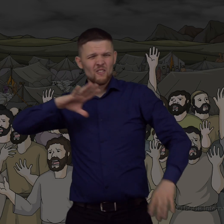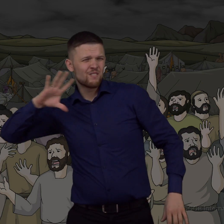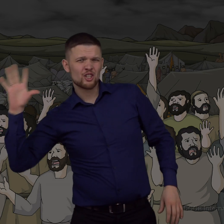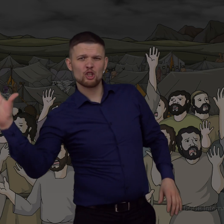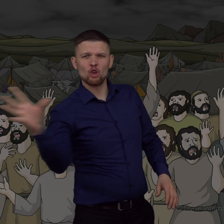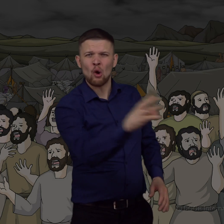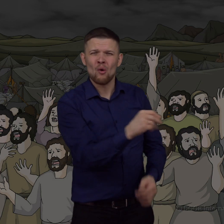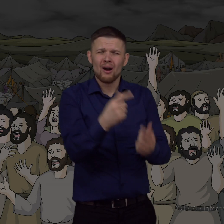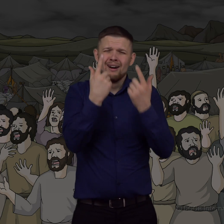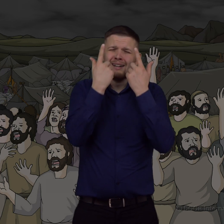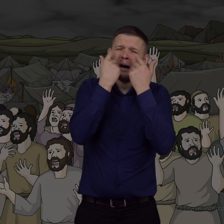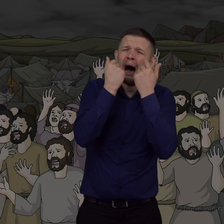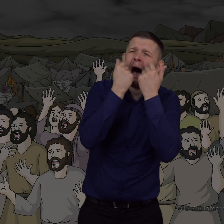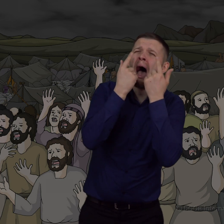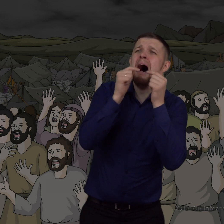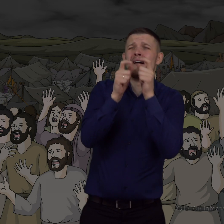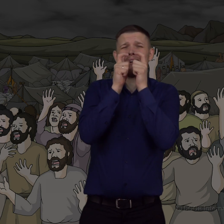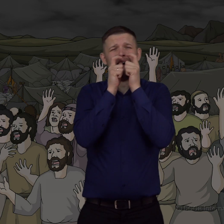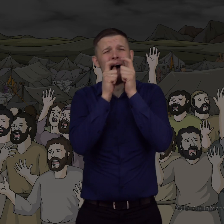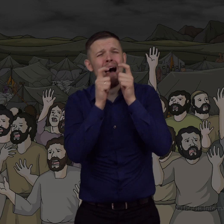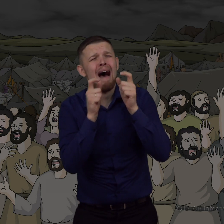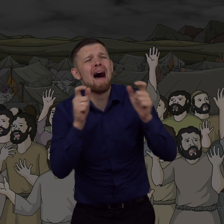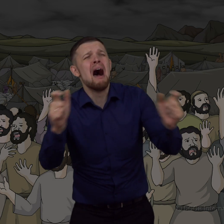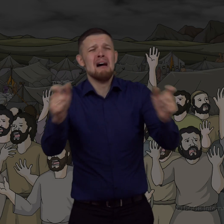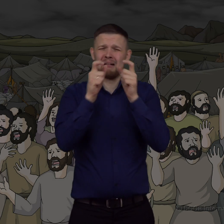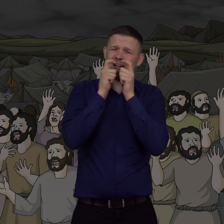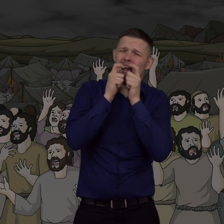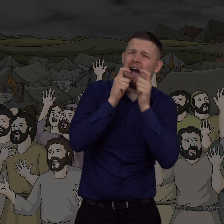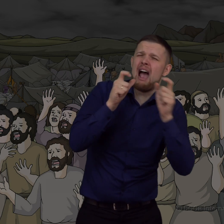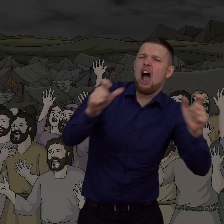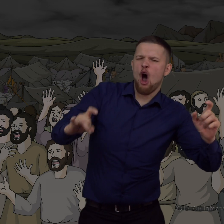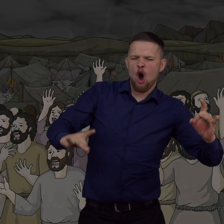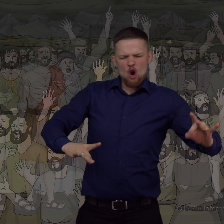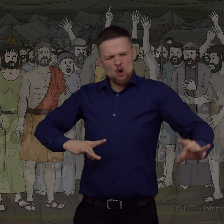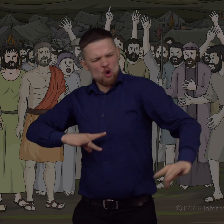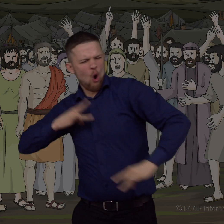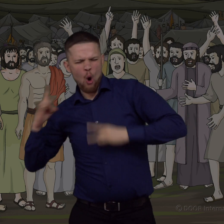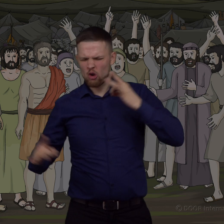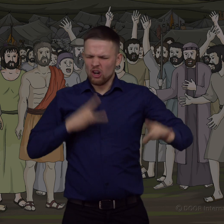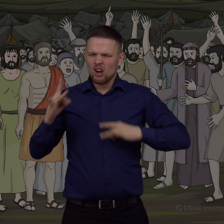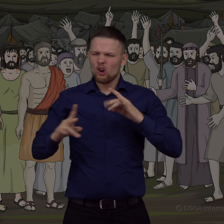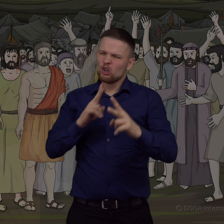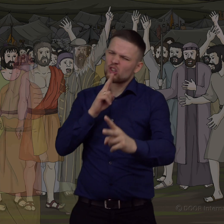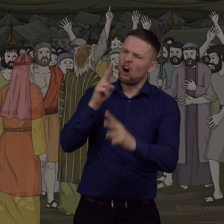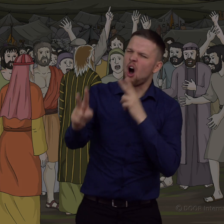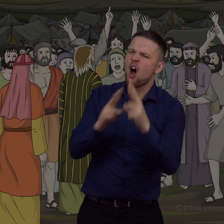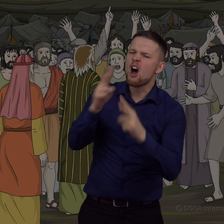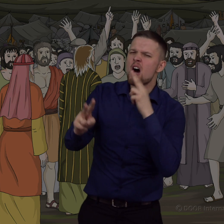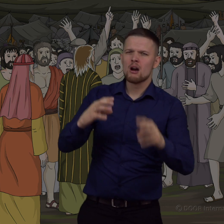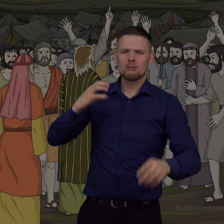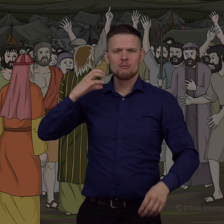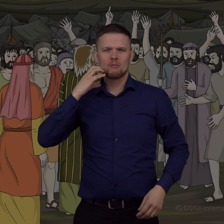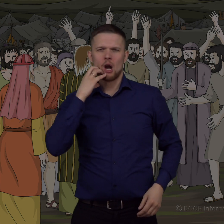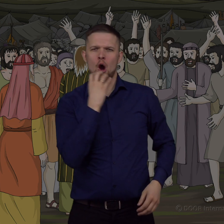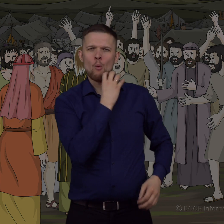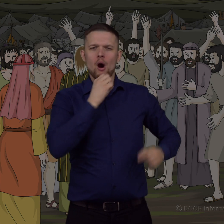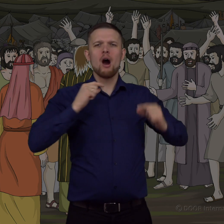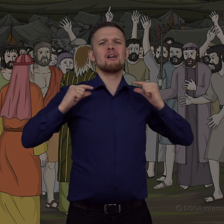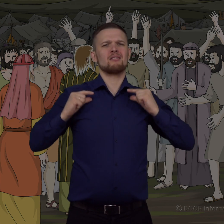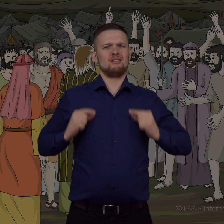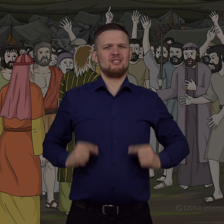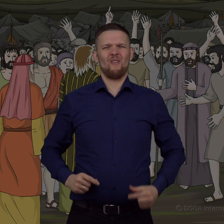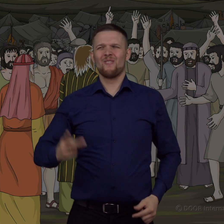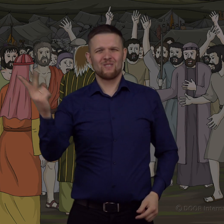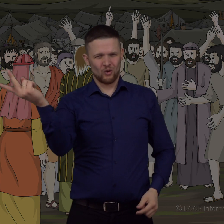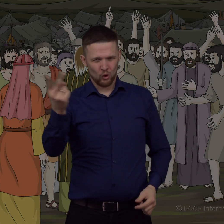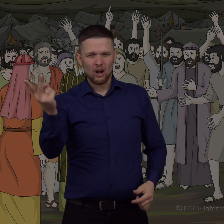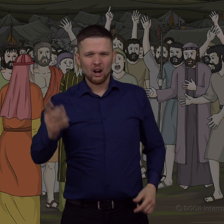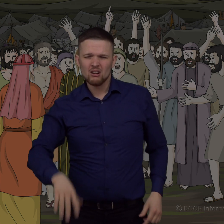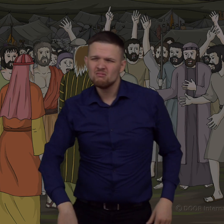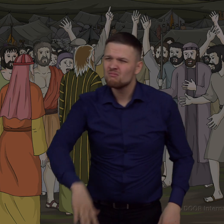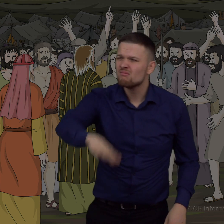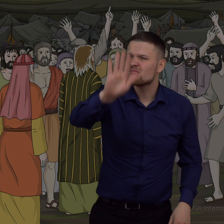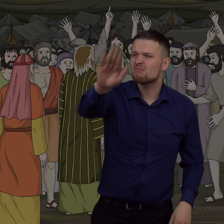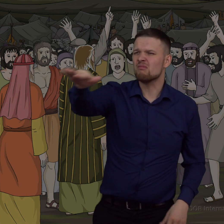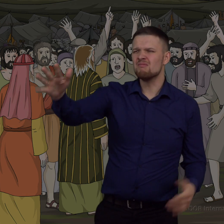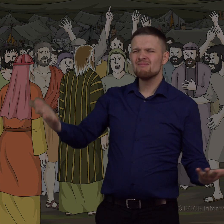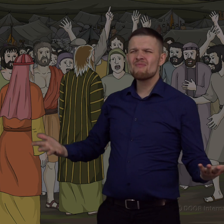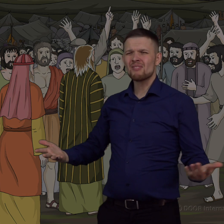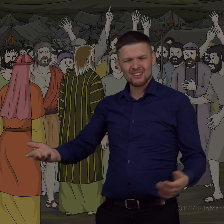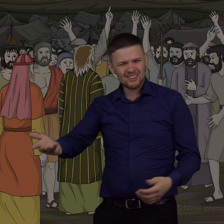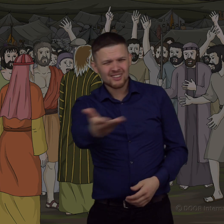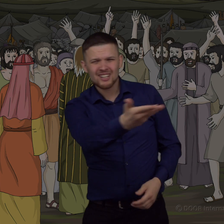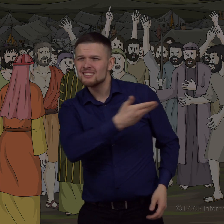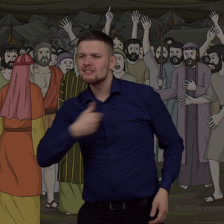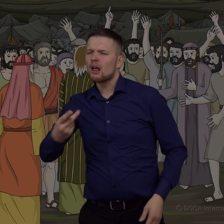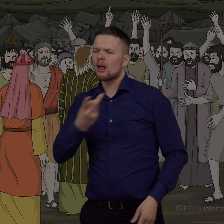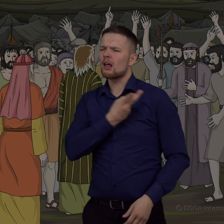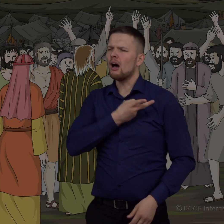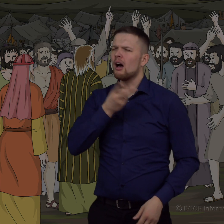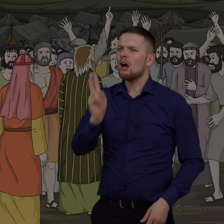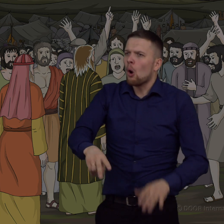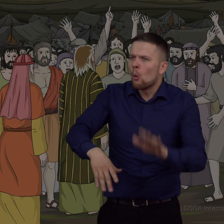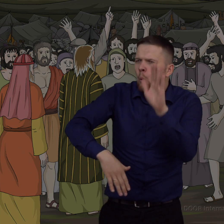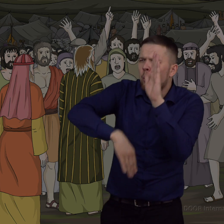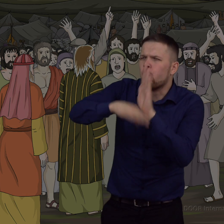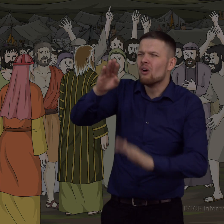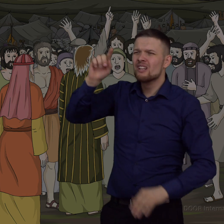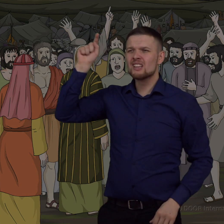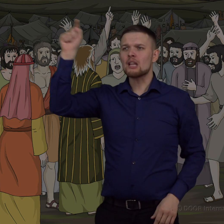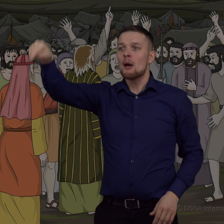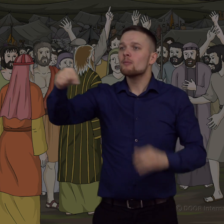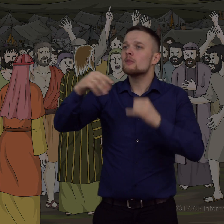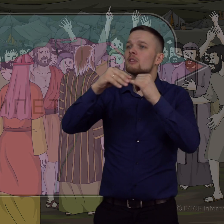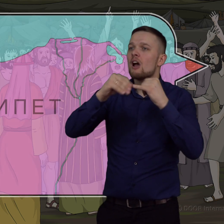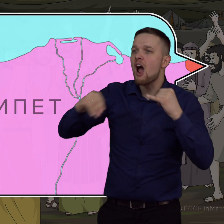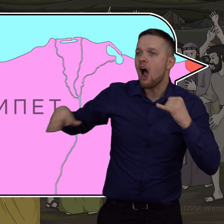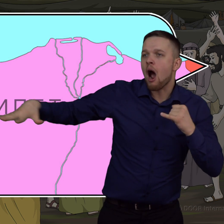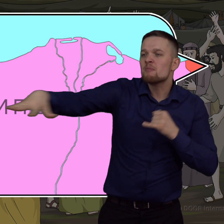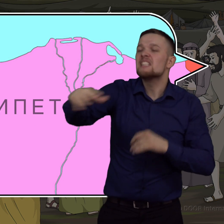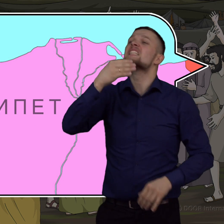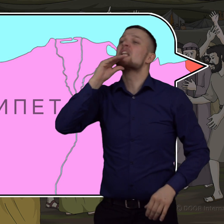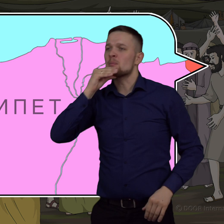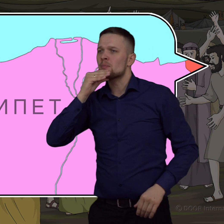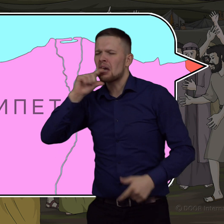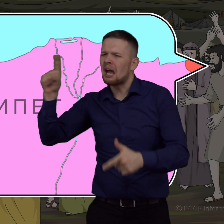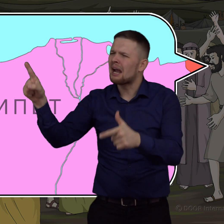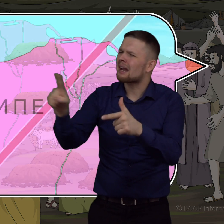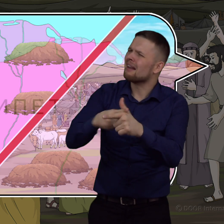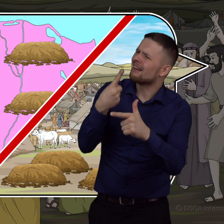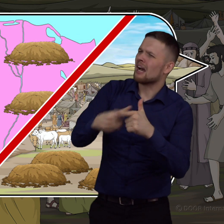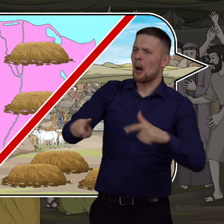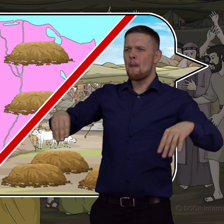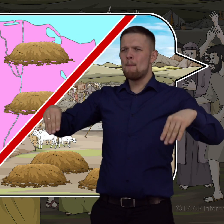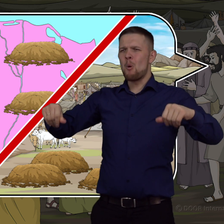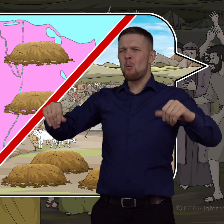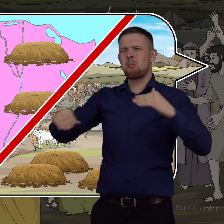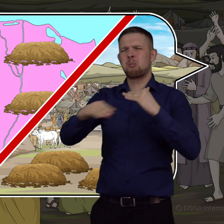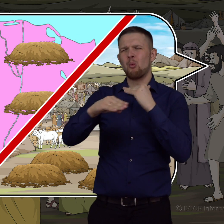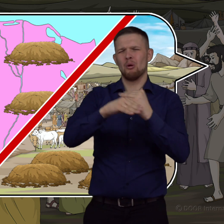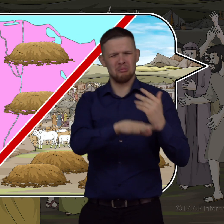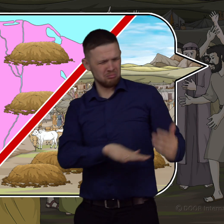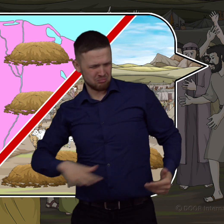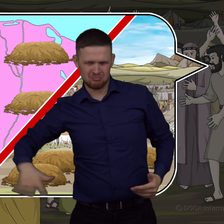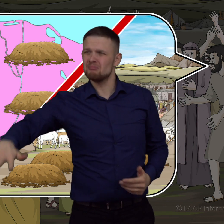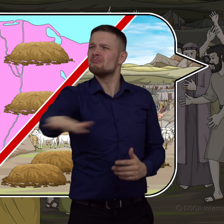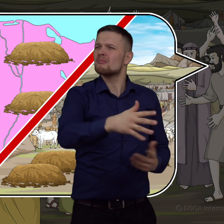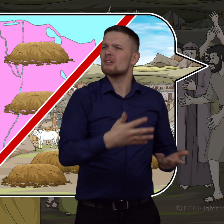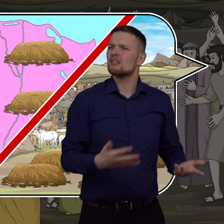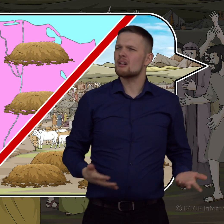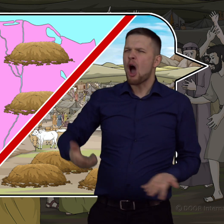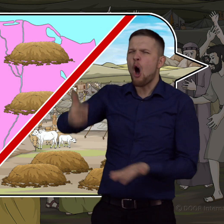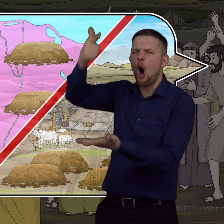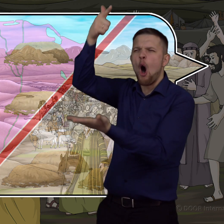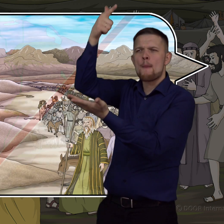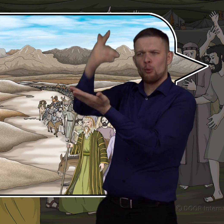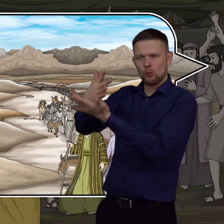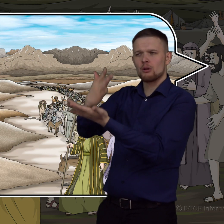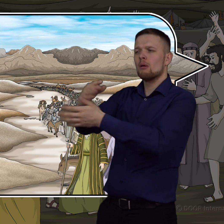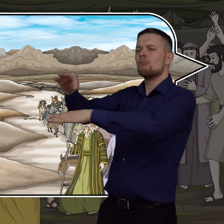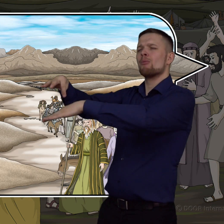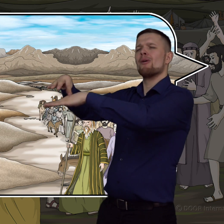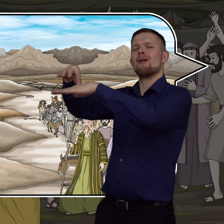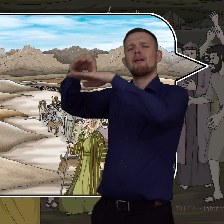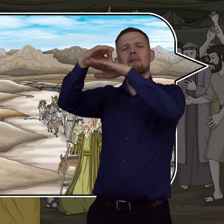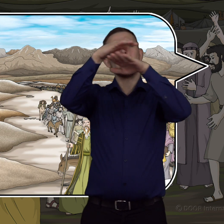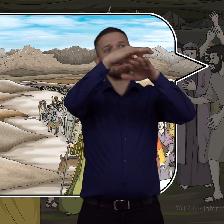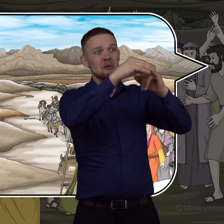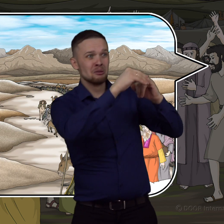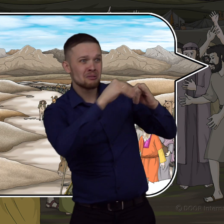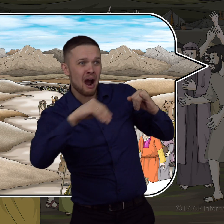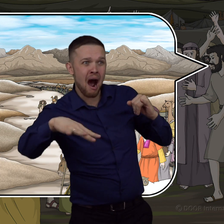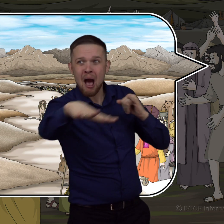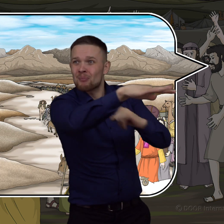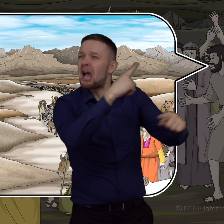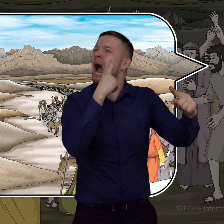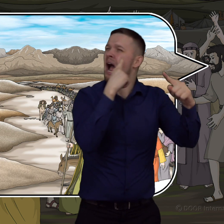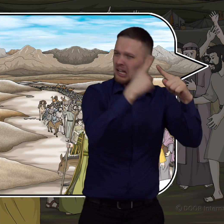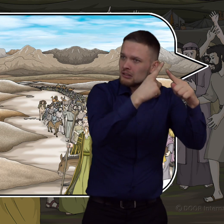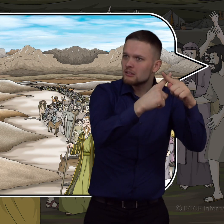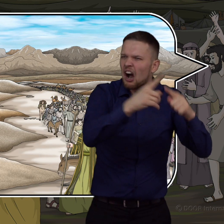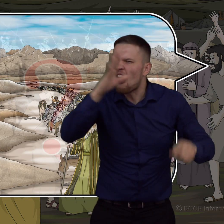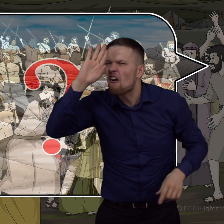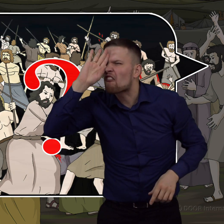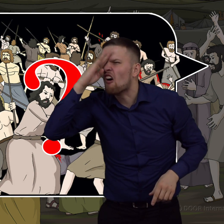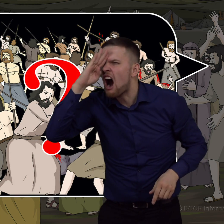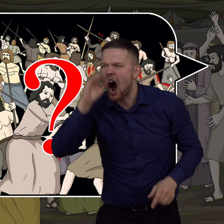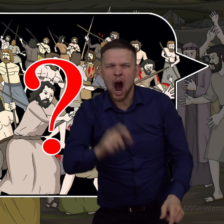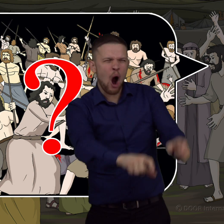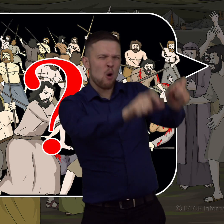All the Israelites grumbled against Moses and Aaron, and the whole congregation said to them, “If only we had died in the land of Egypt, or if only we had died in this wilderness!